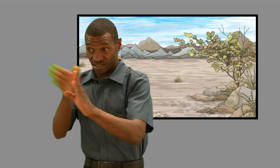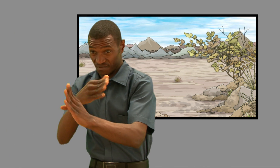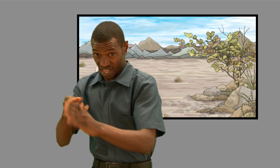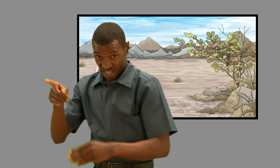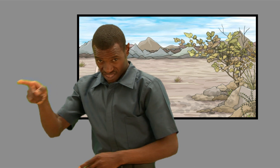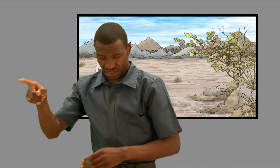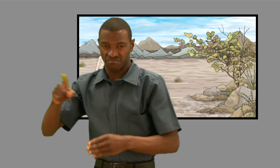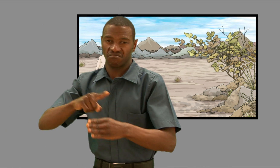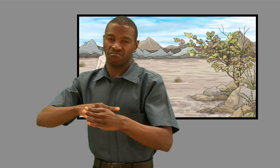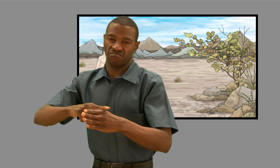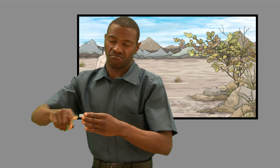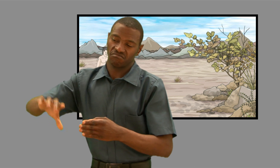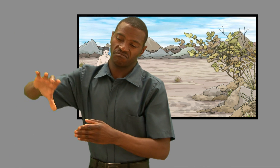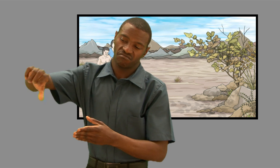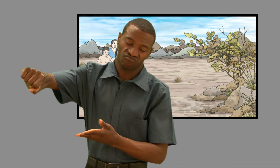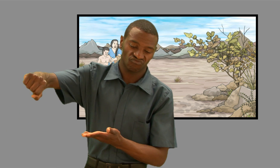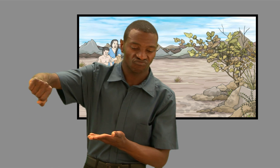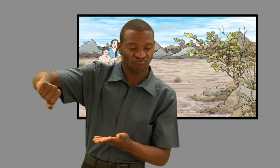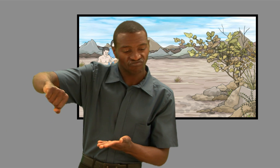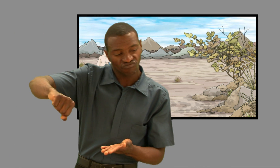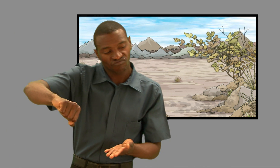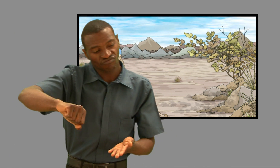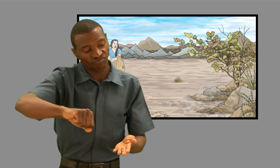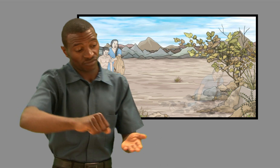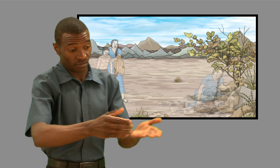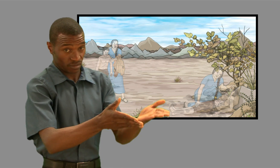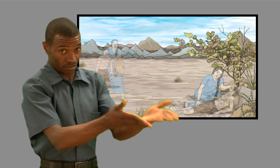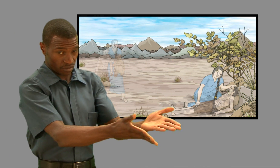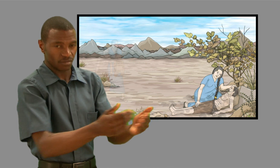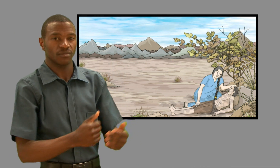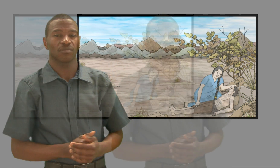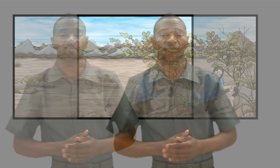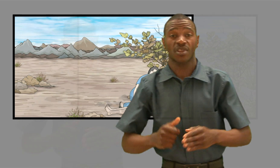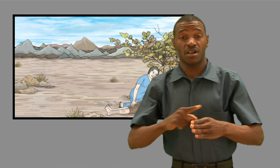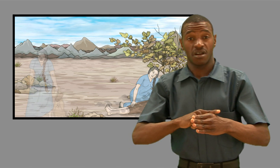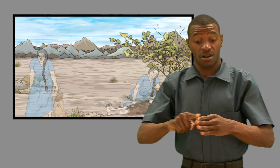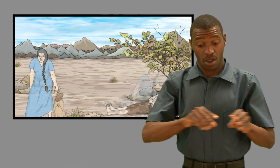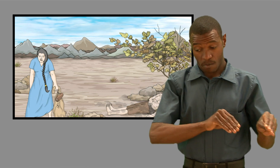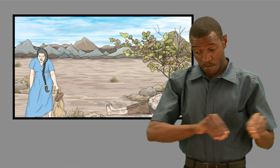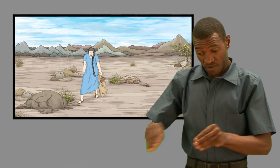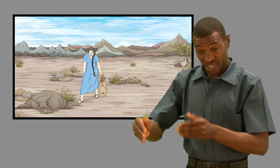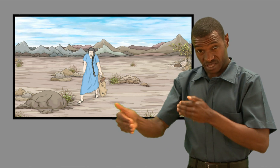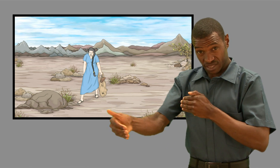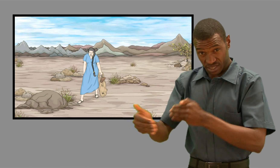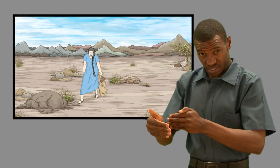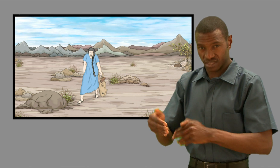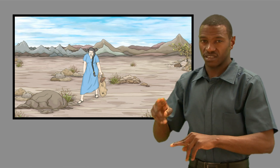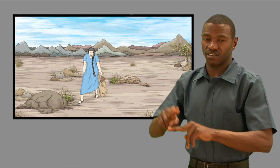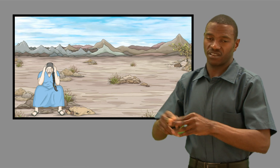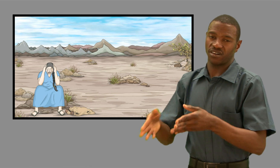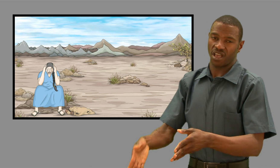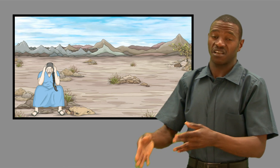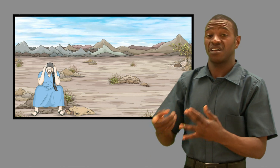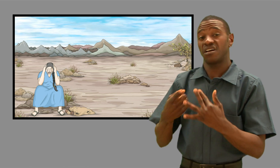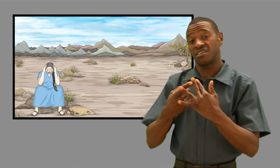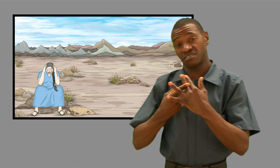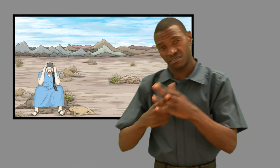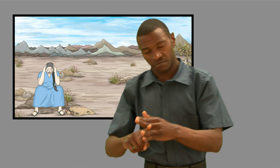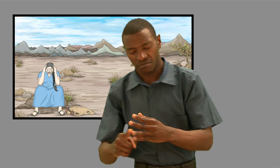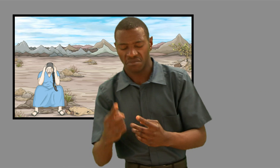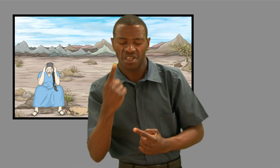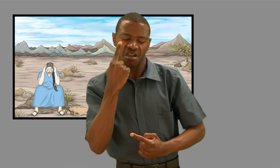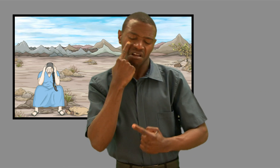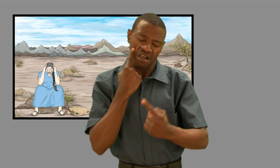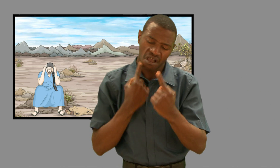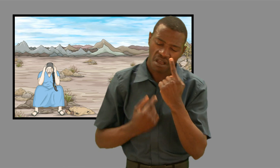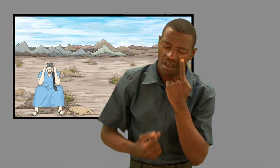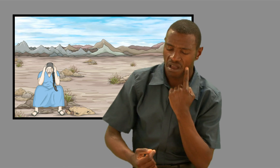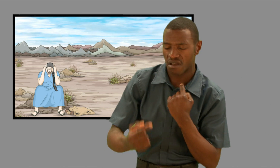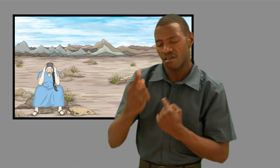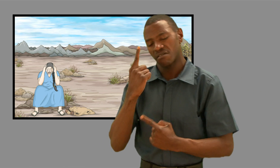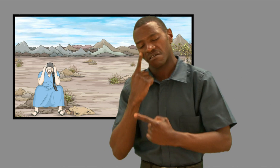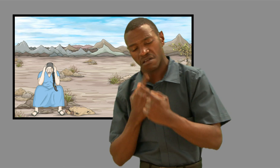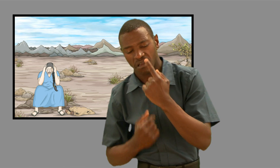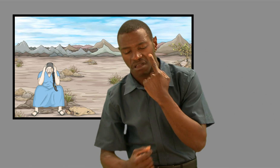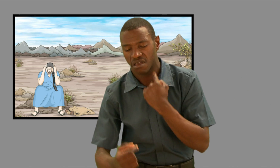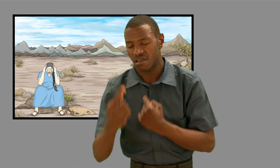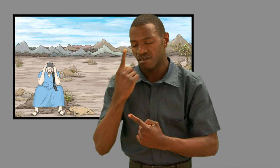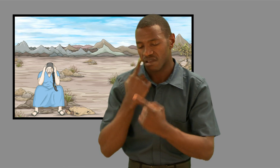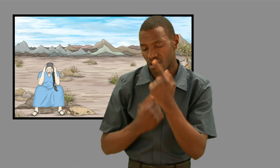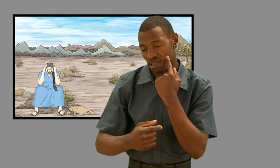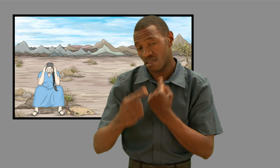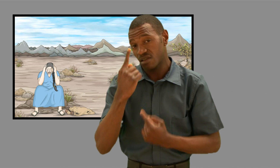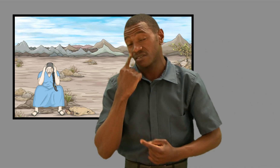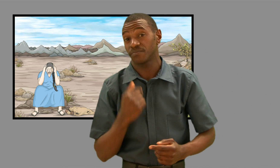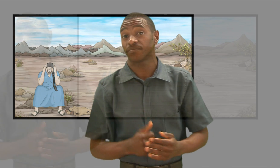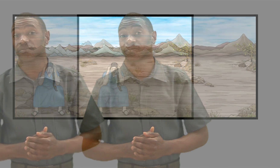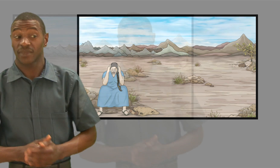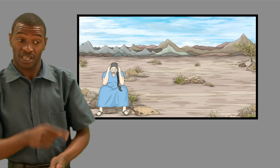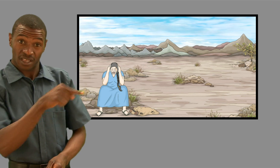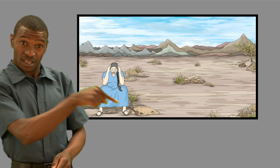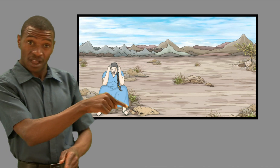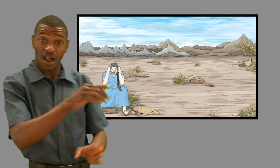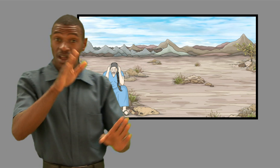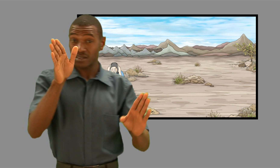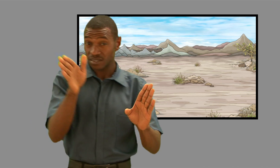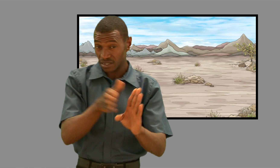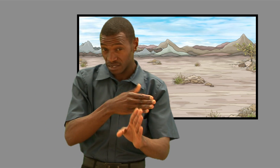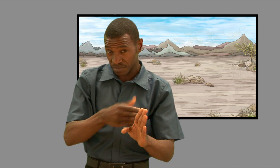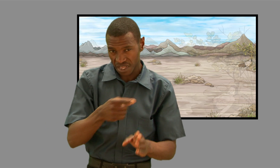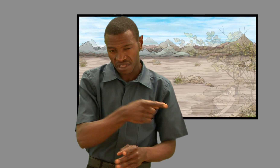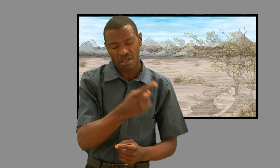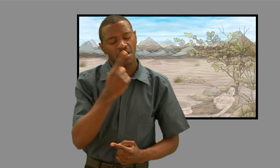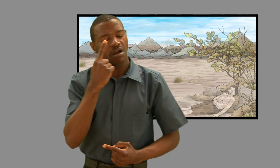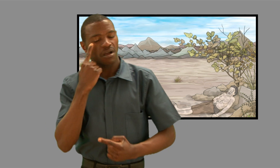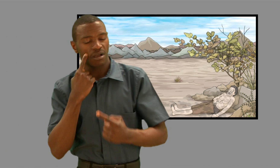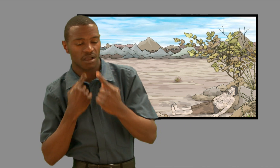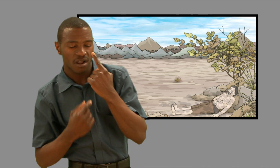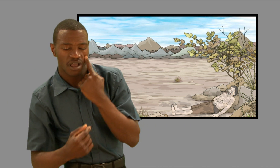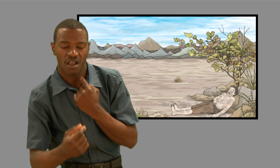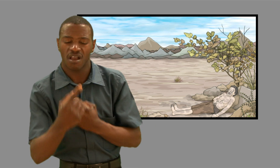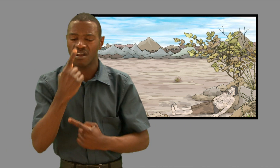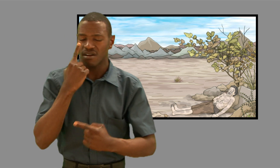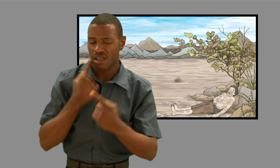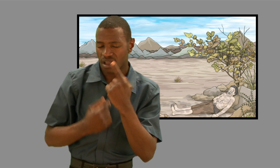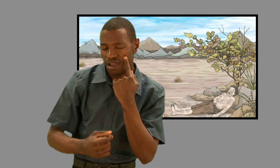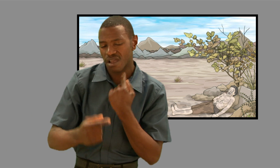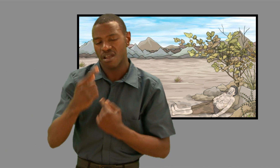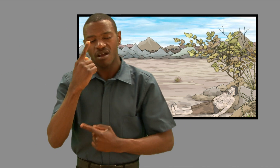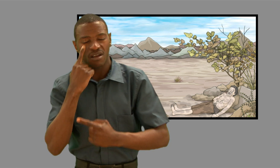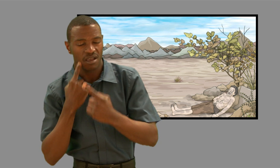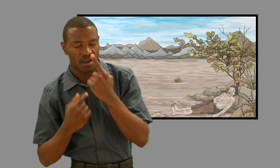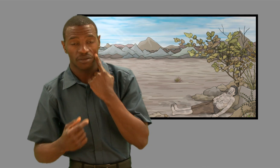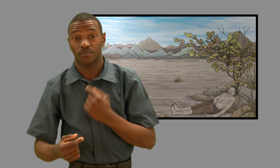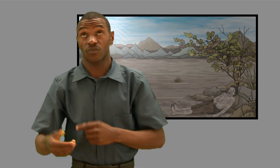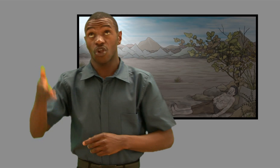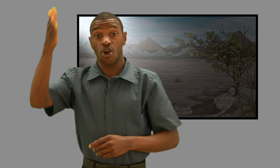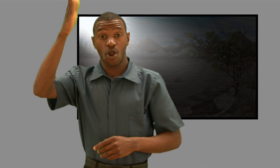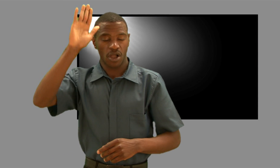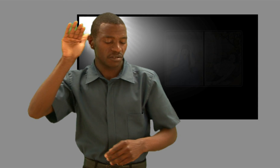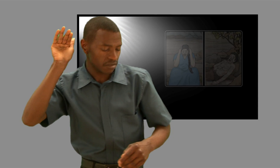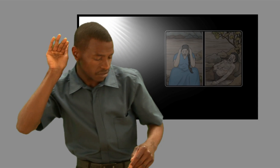Then she went off and sat down nearby, about a bowshot away, for she said, “I cannot bear to watch the boy die!”